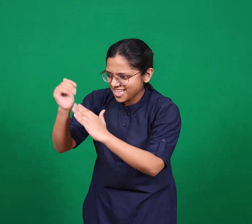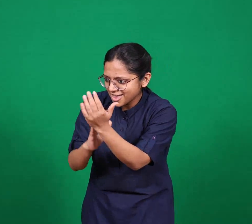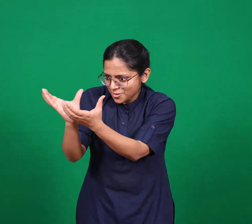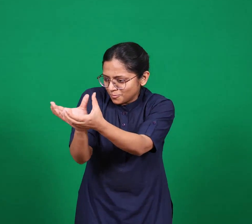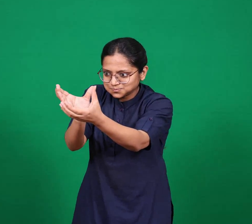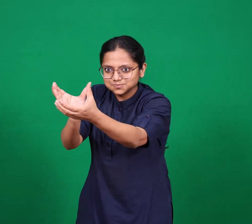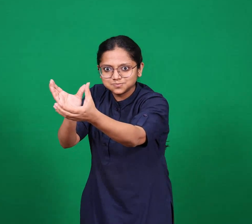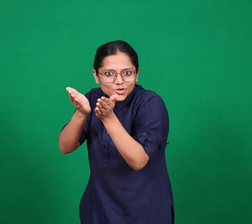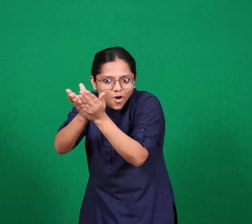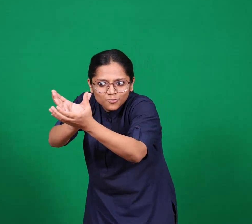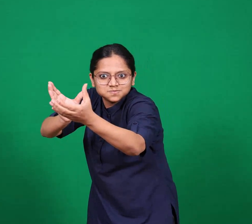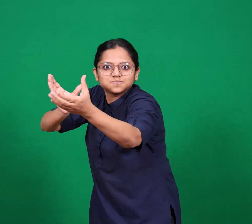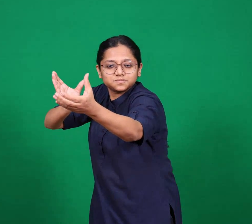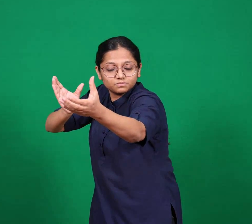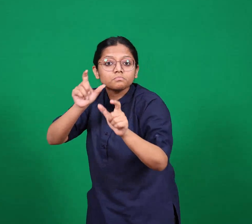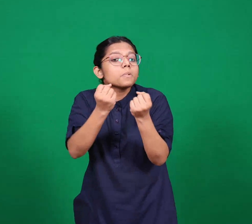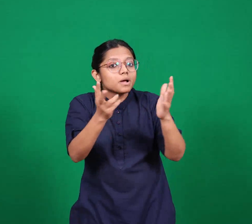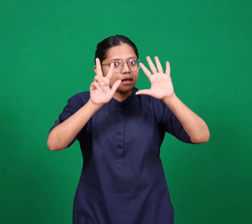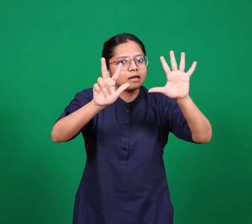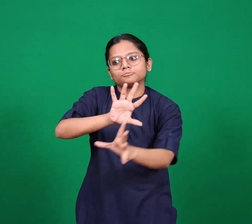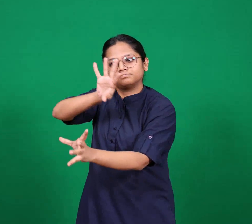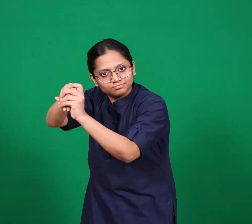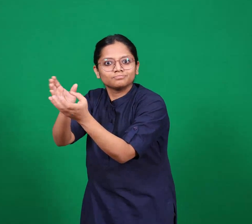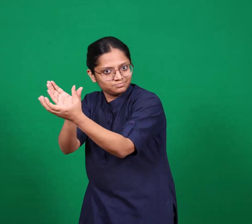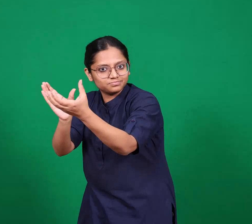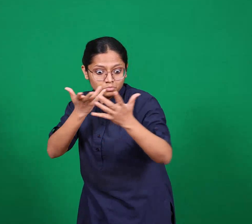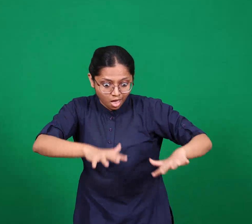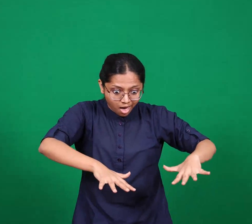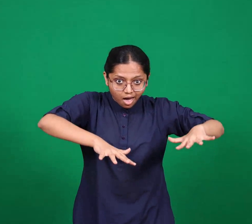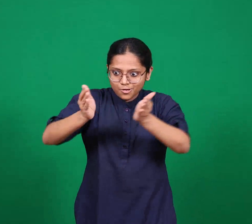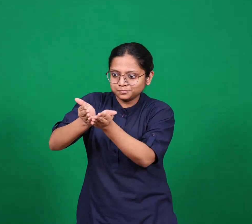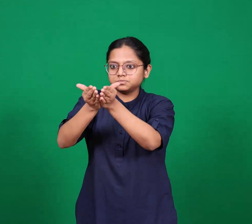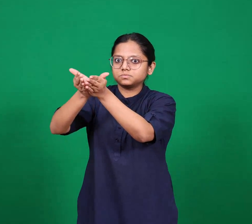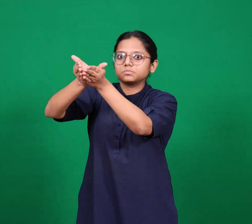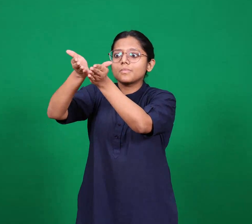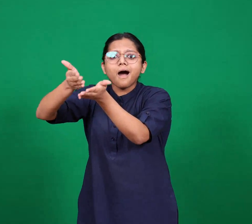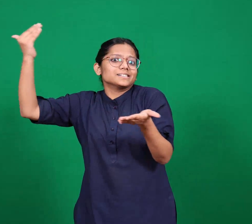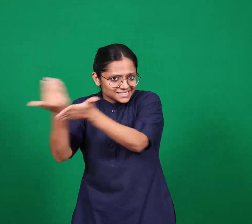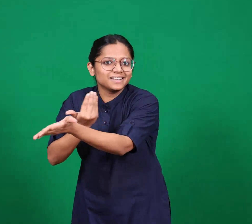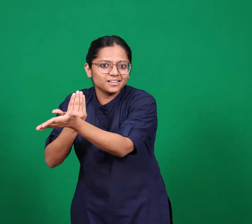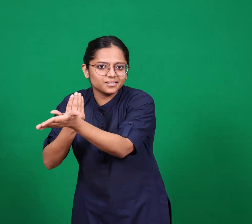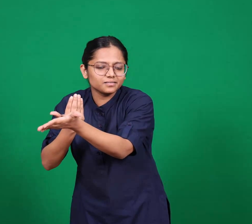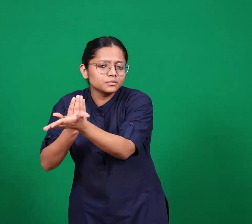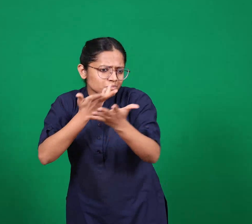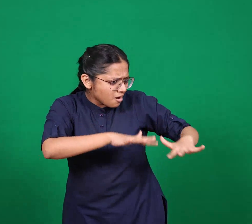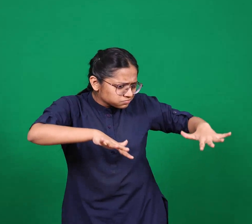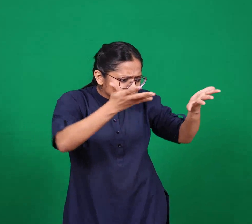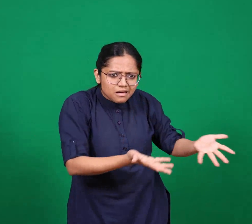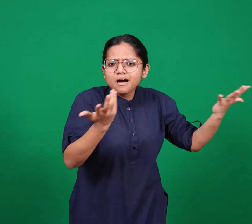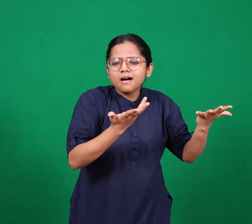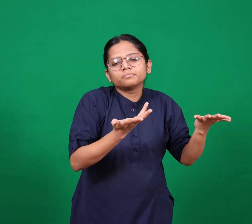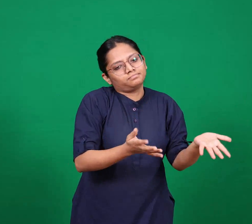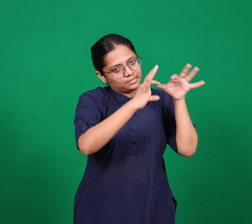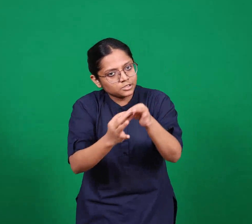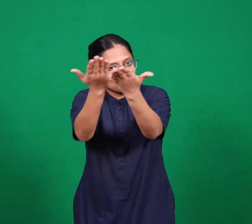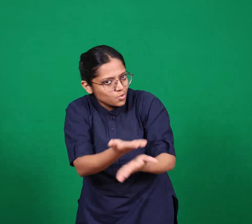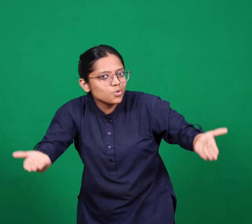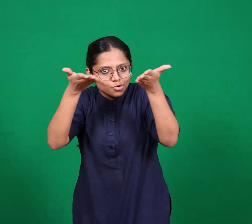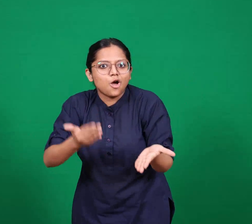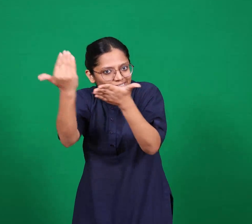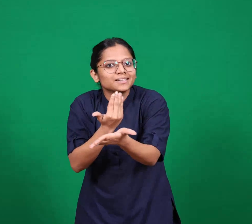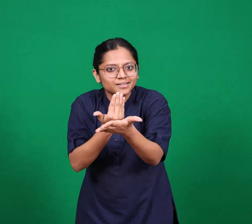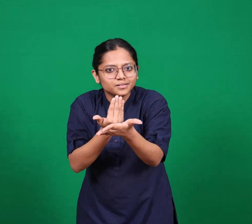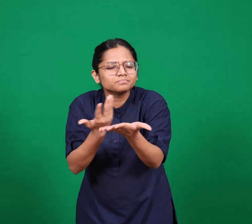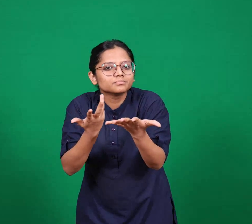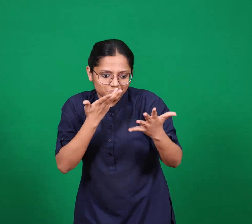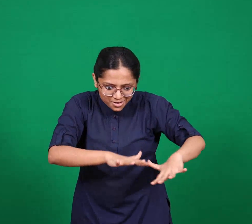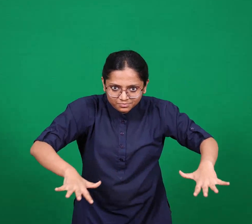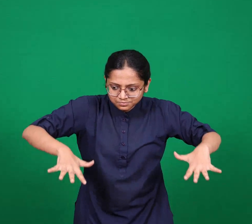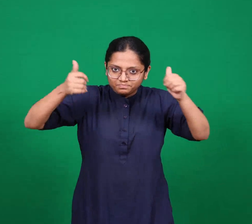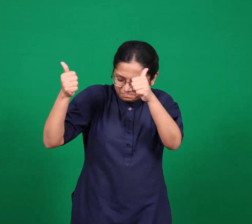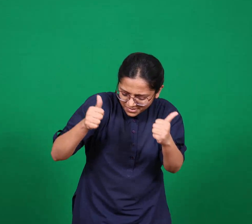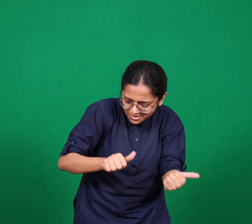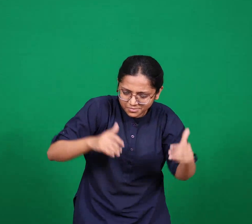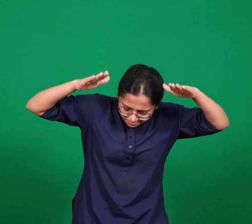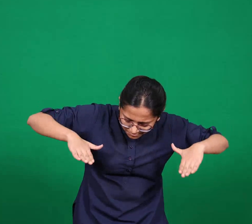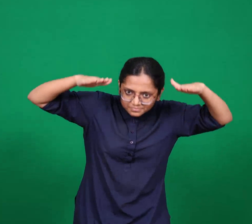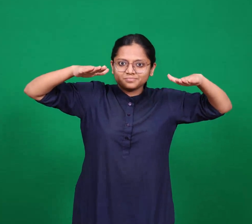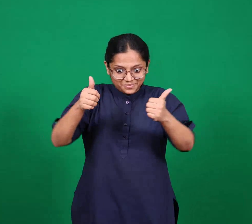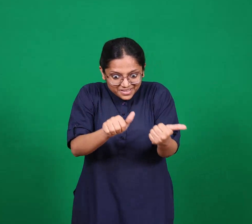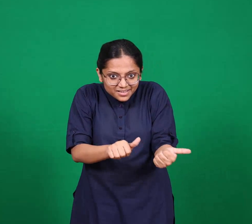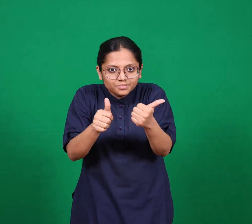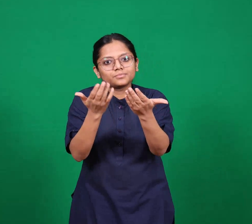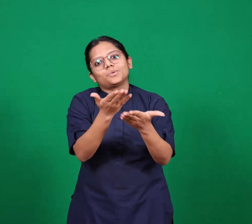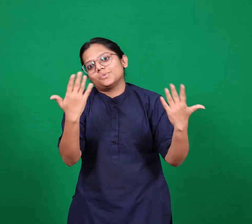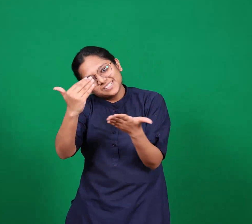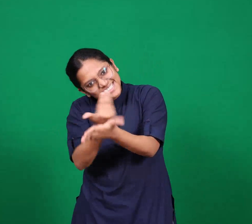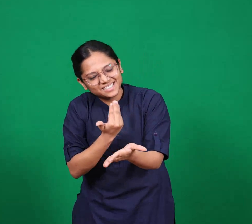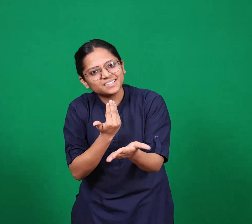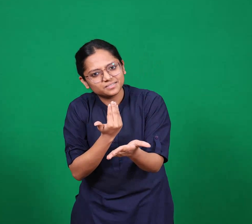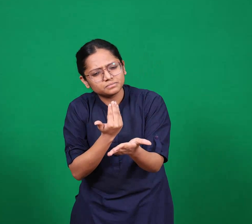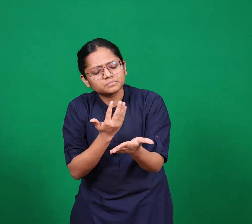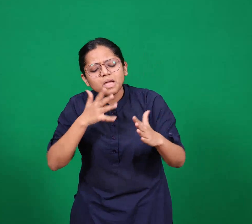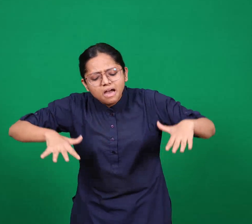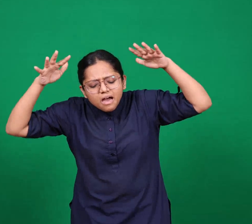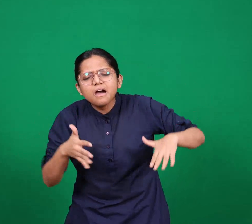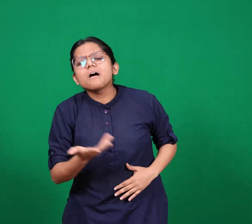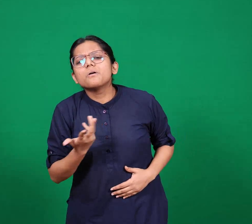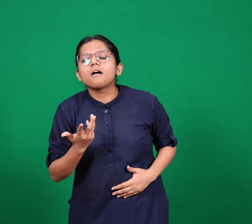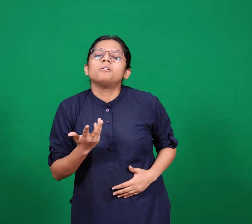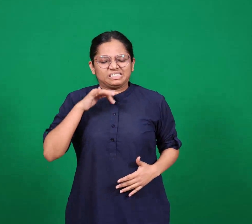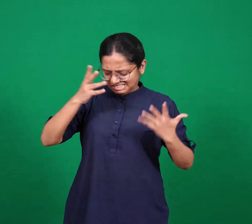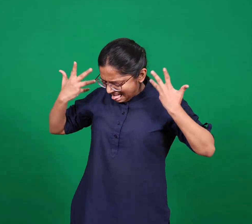In the ark a few people, only eight souls, were saved through water.